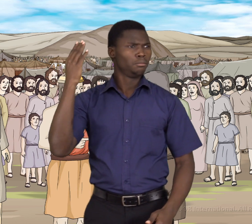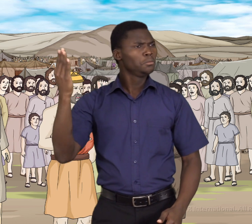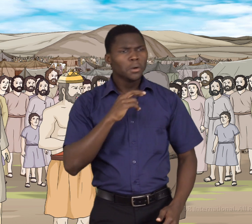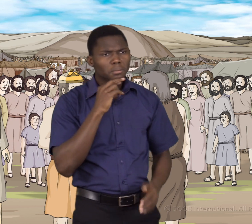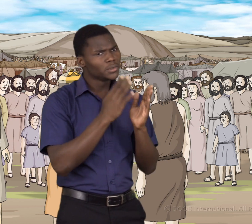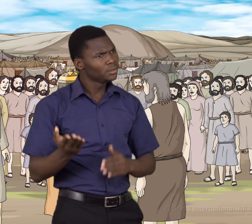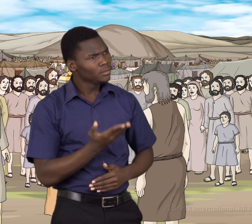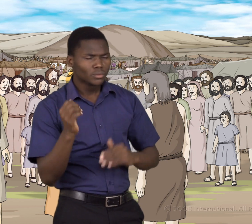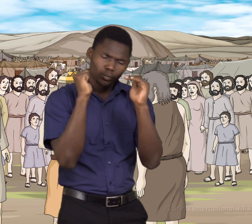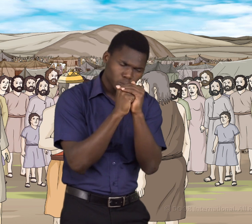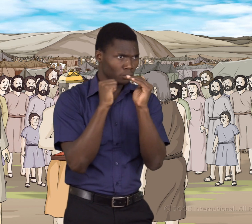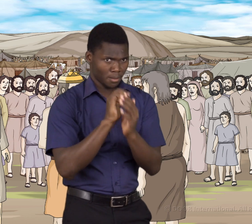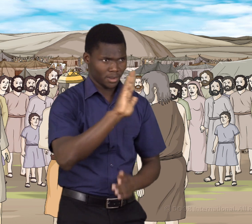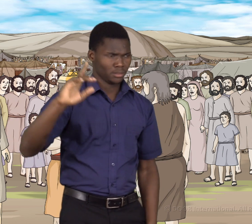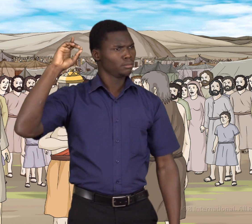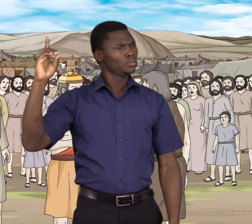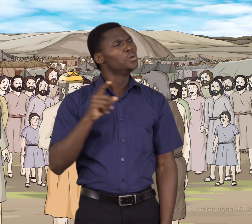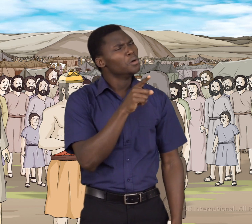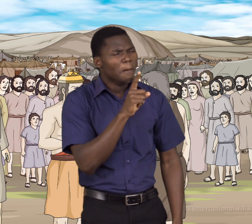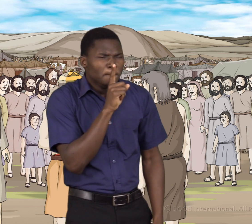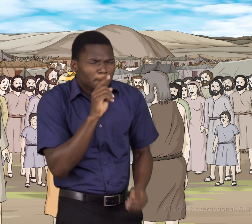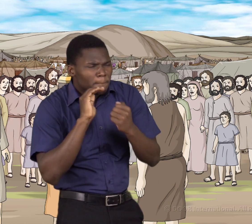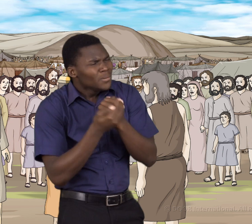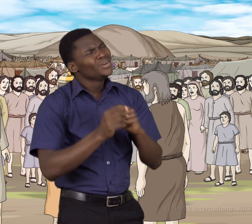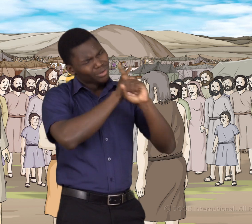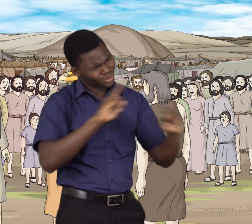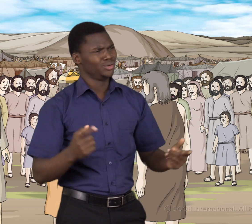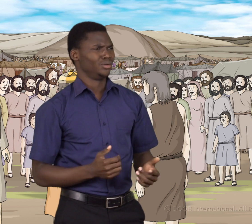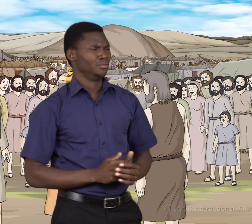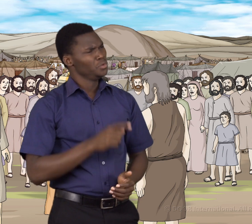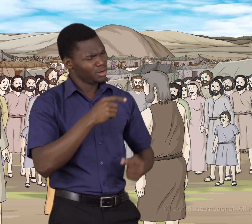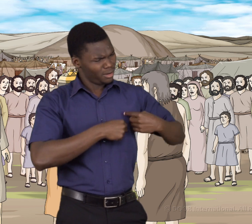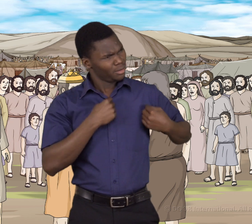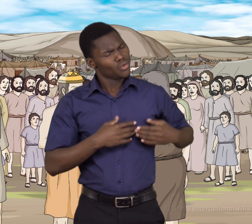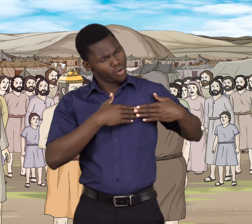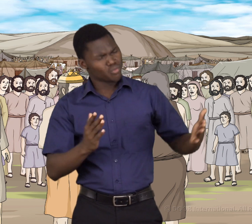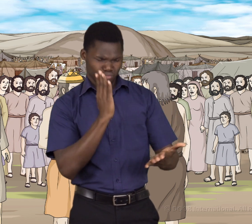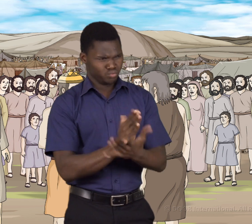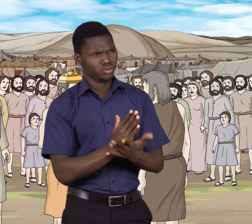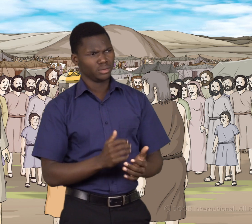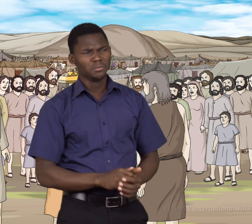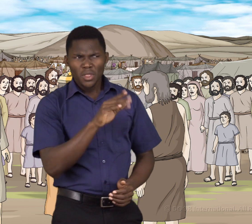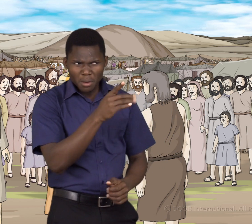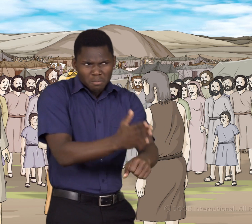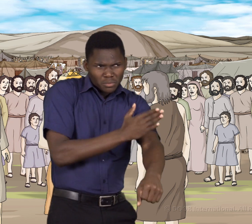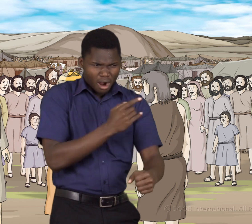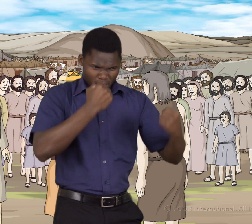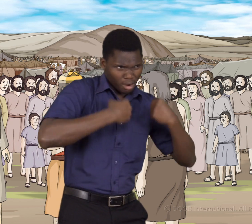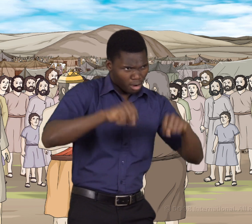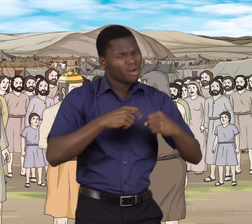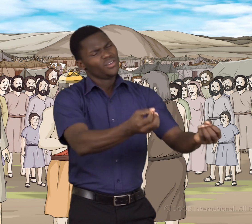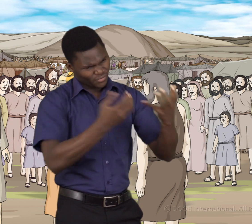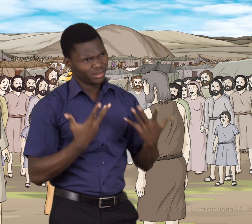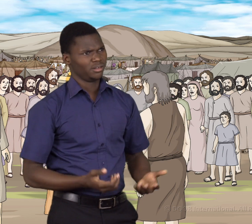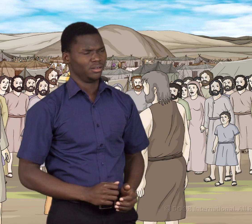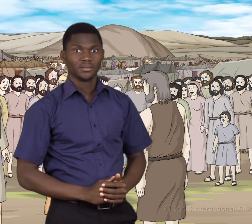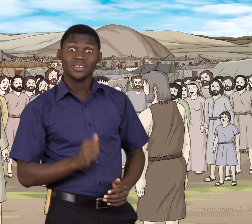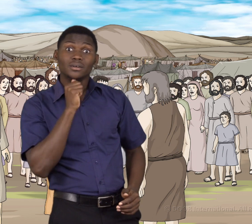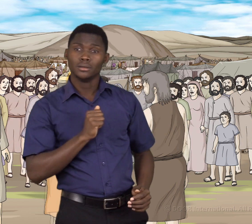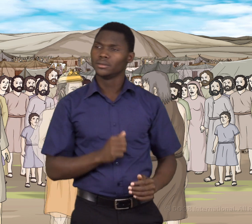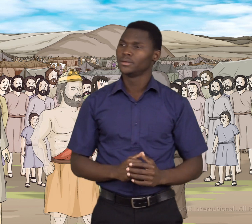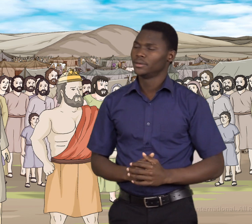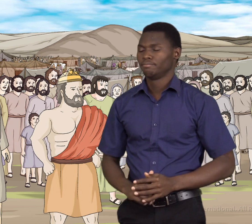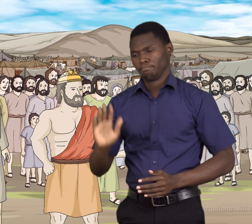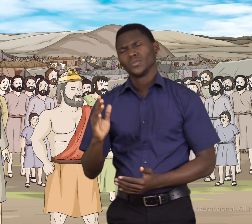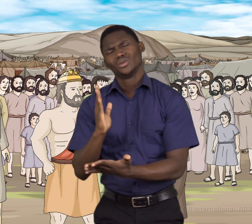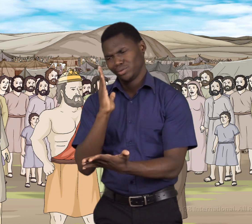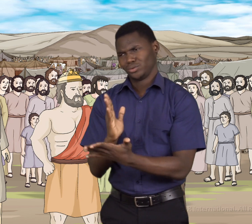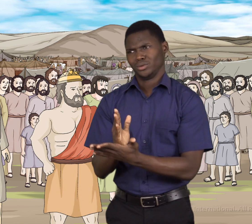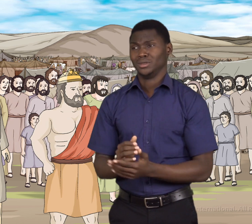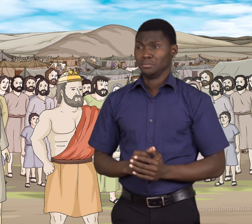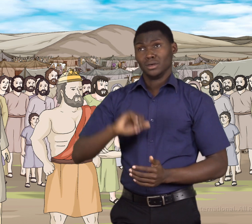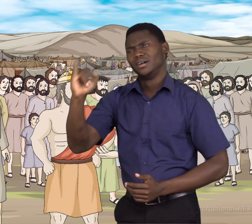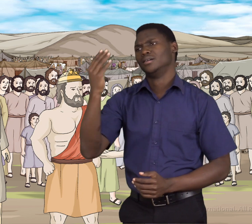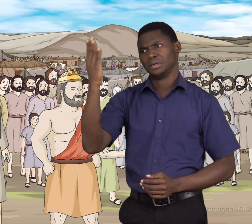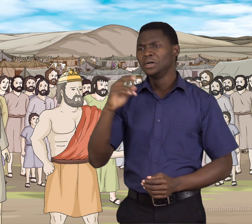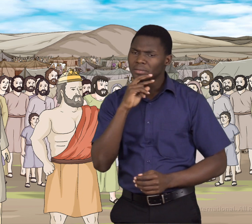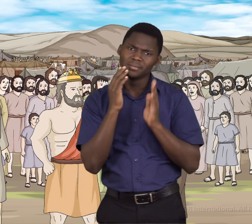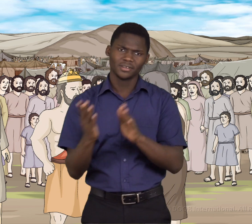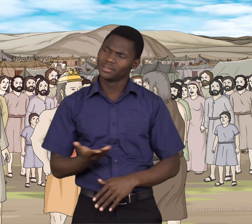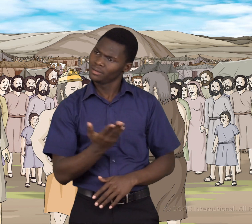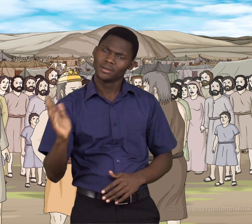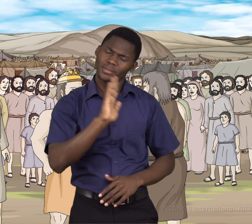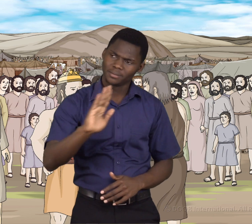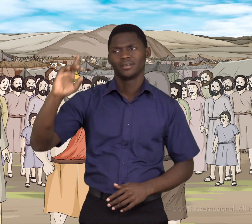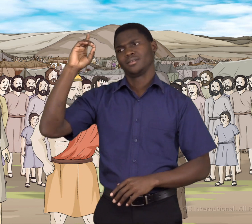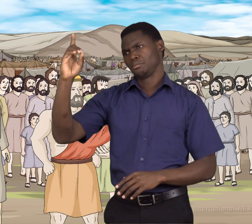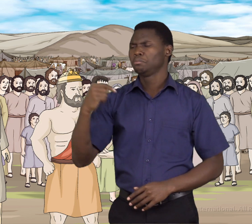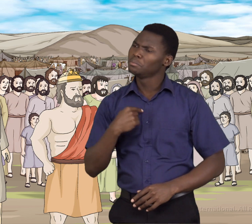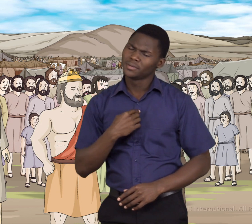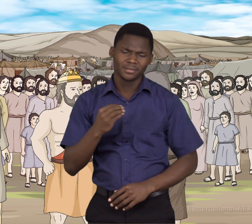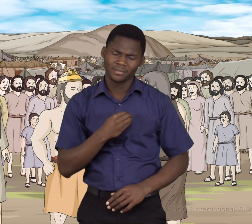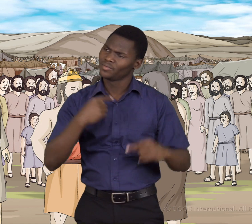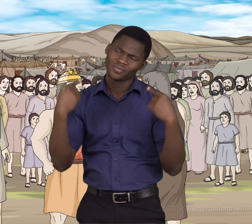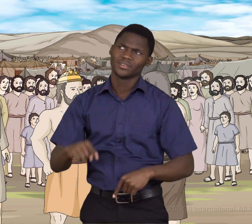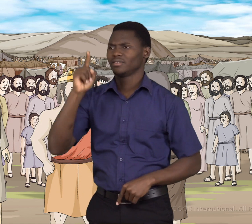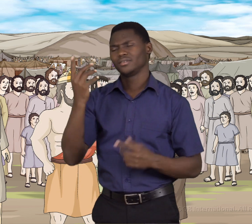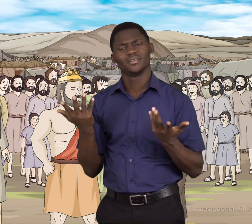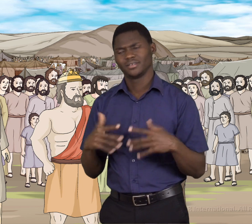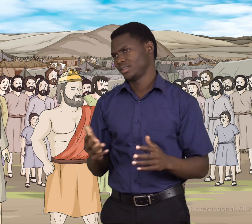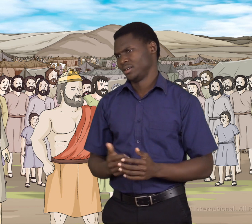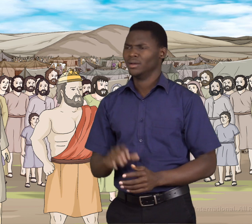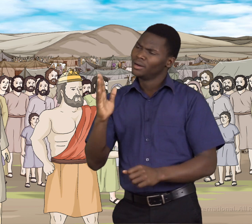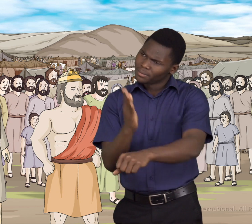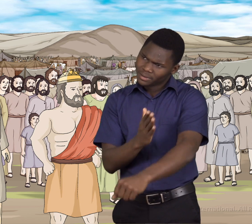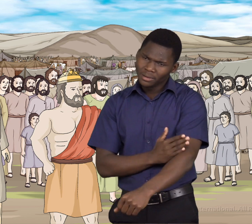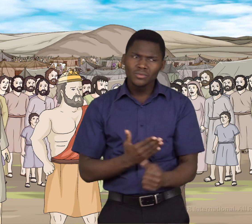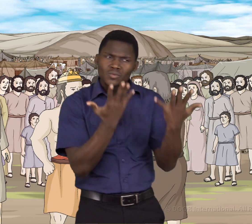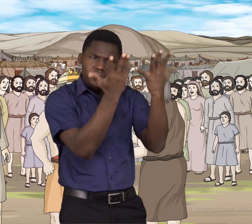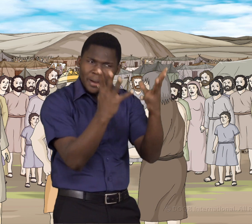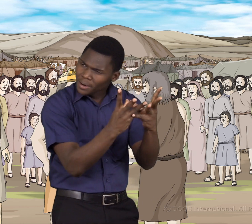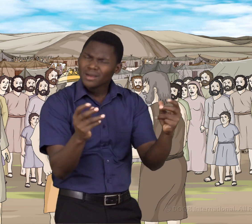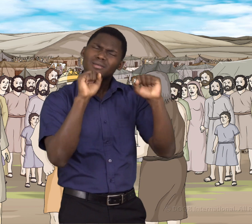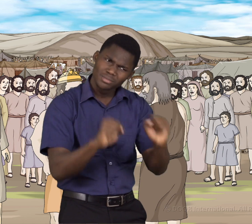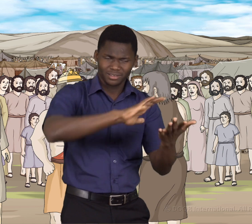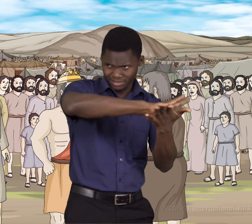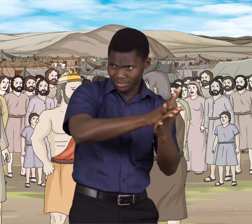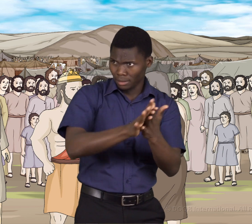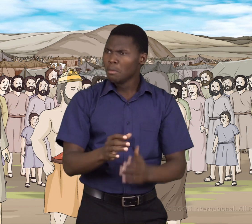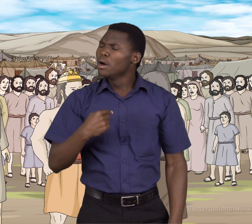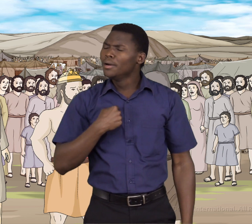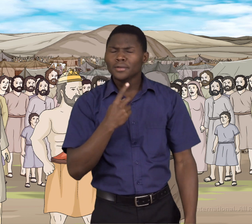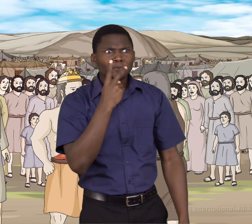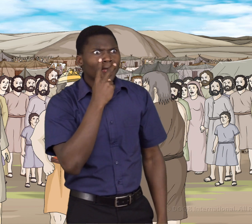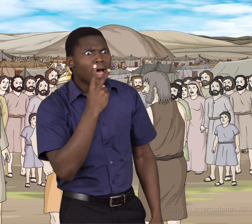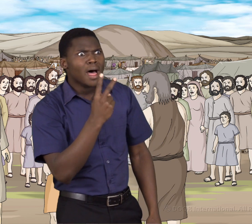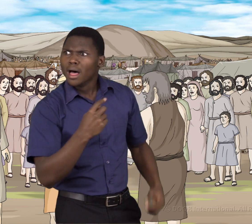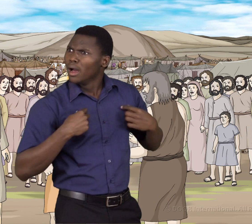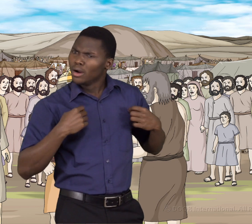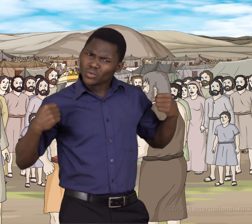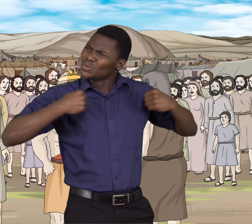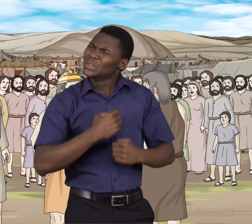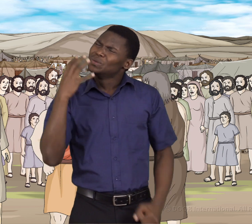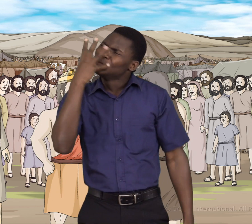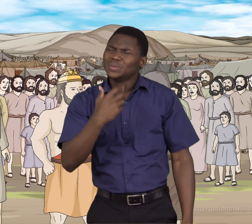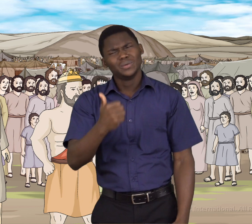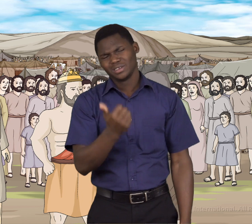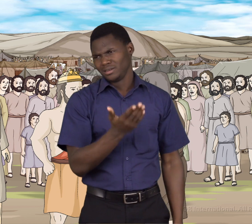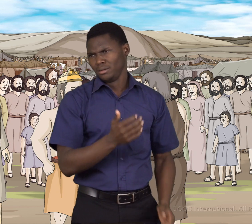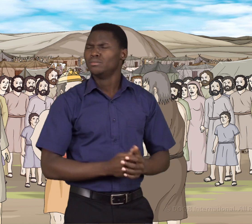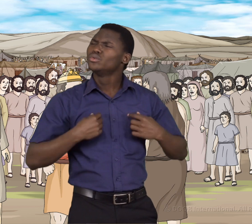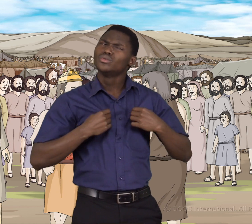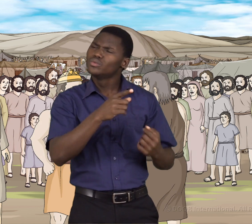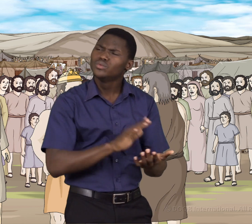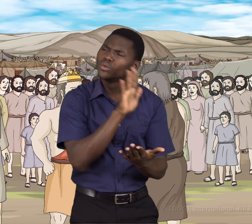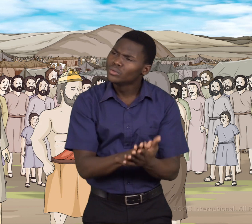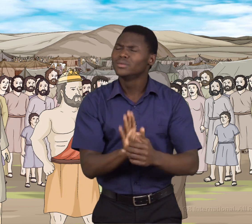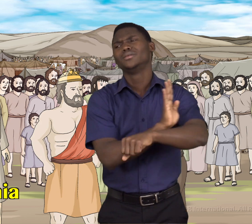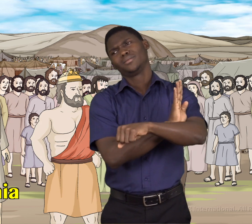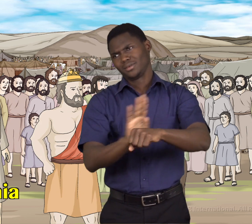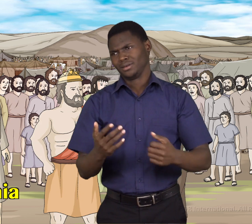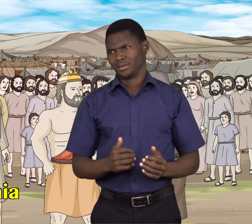So Joshua said to Achan, “My son, give glory to the LORD, the God of Israel, and make a confession to Him. I urge you to tell me what you have done; do not hide it from me.” “It is true,” Achan replied, “I have sinned against the LORD, the God of Israel.